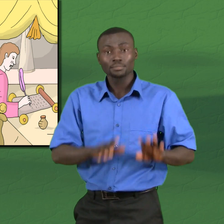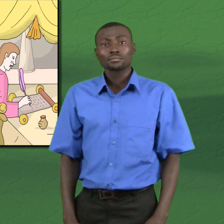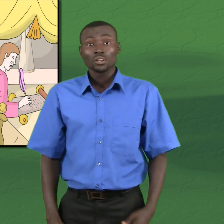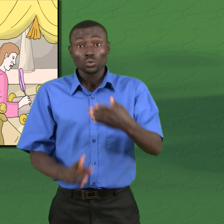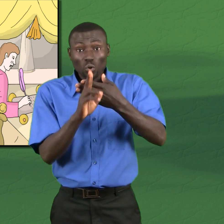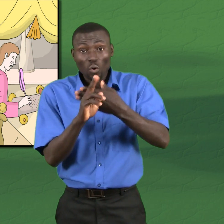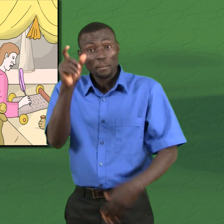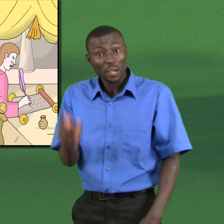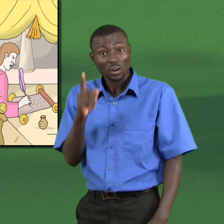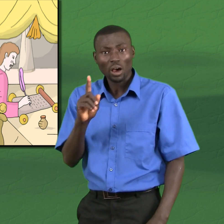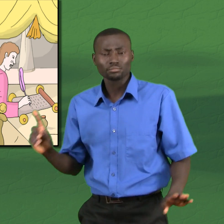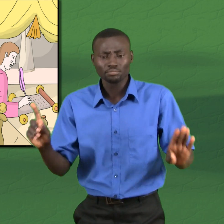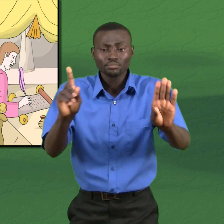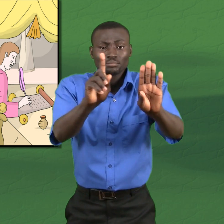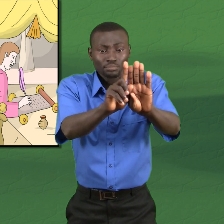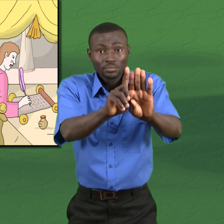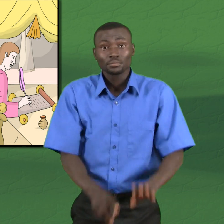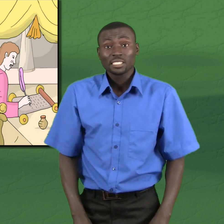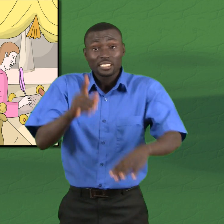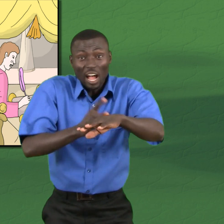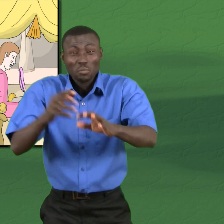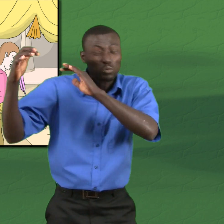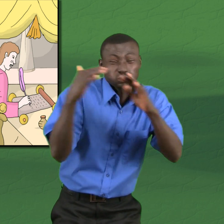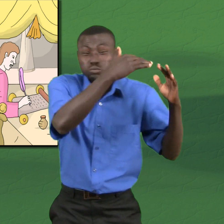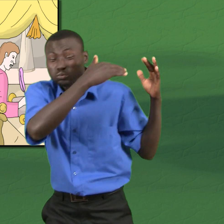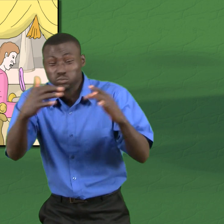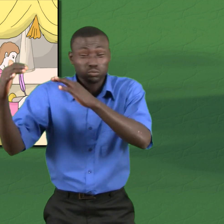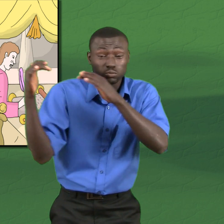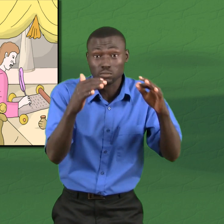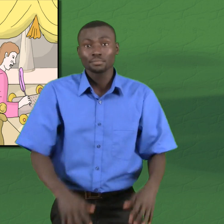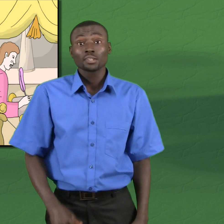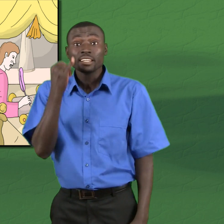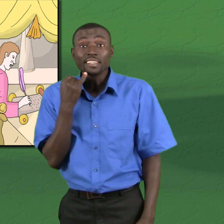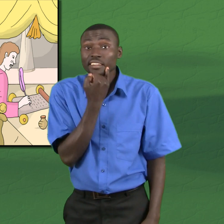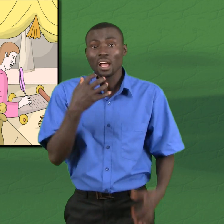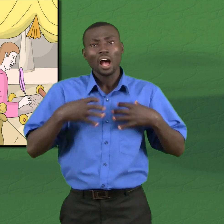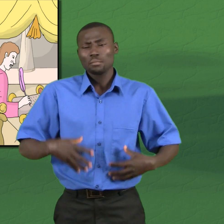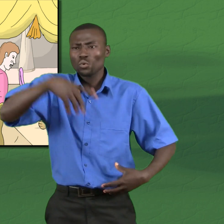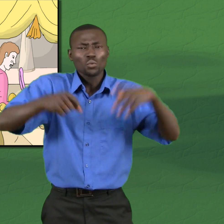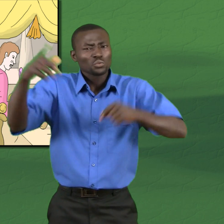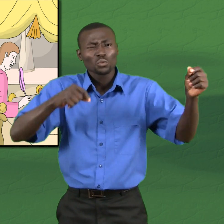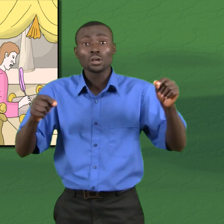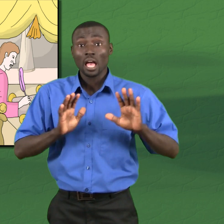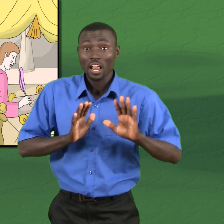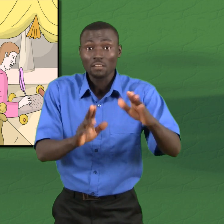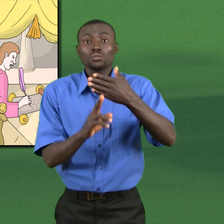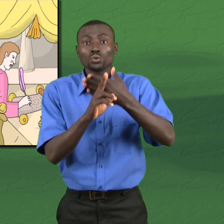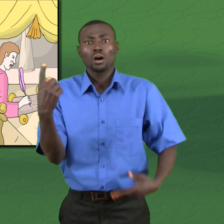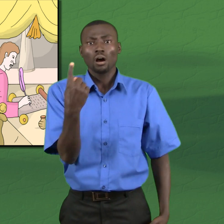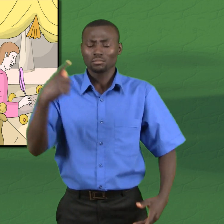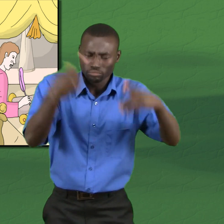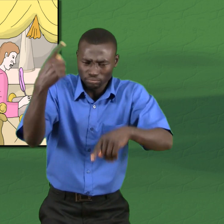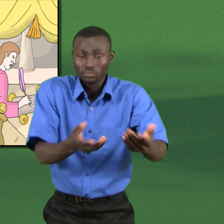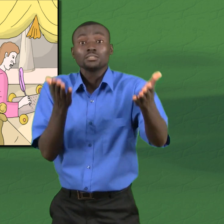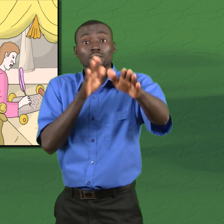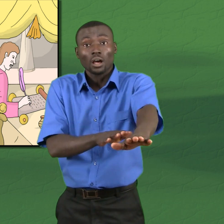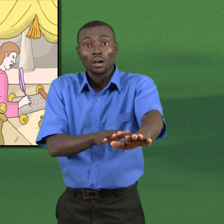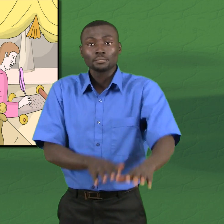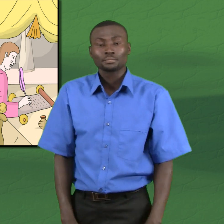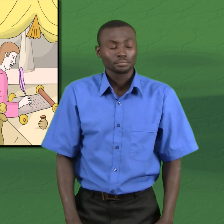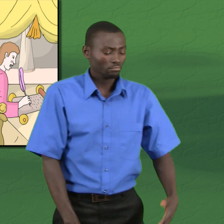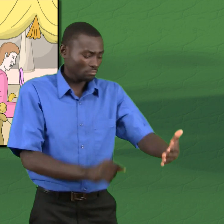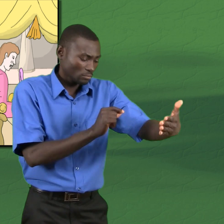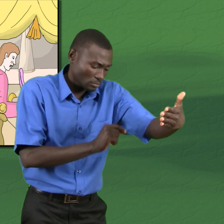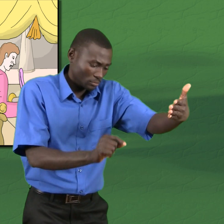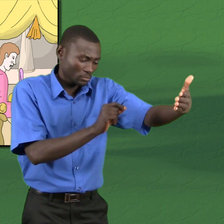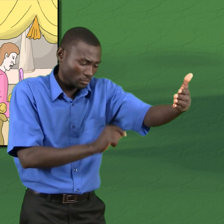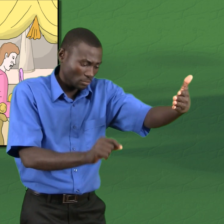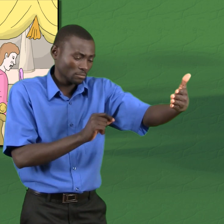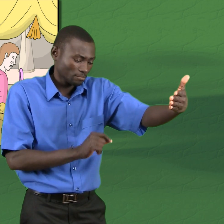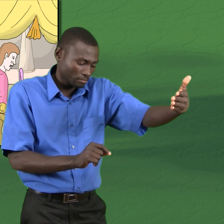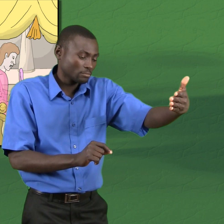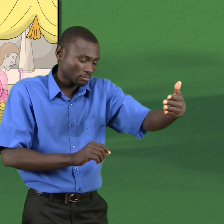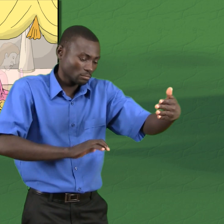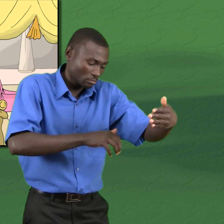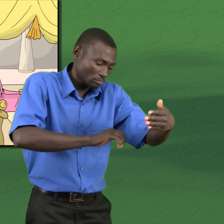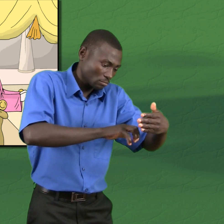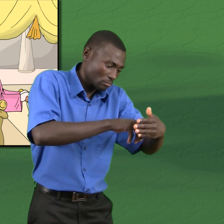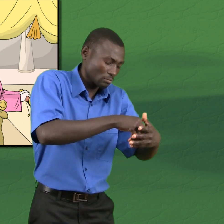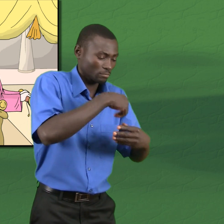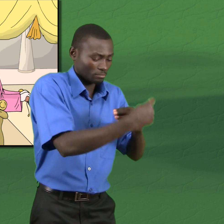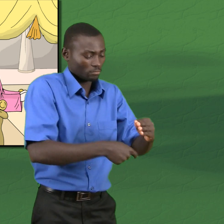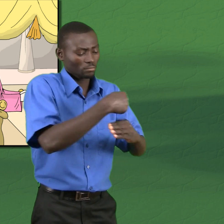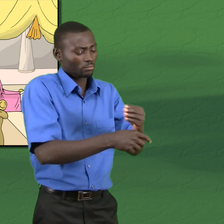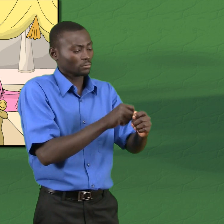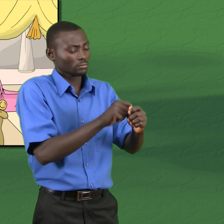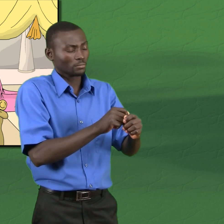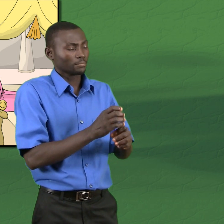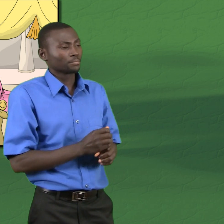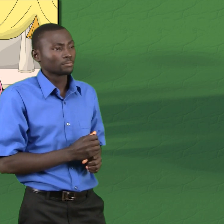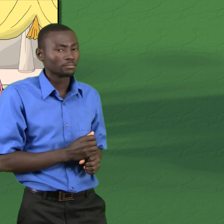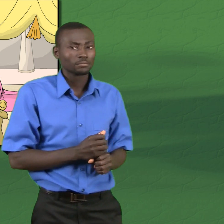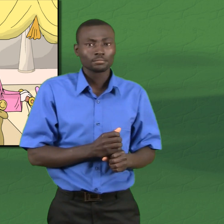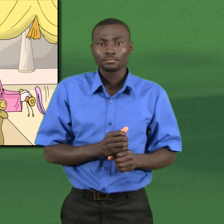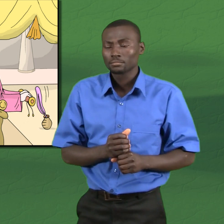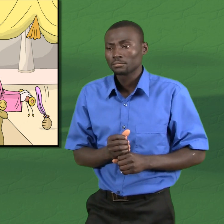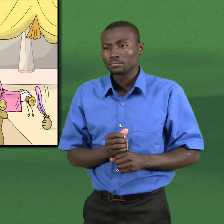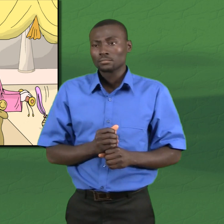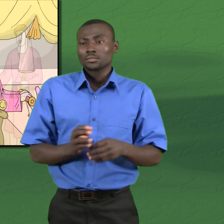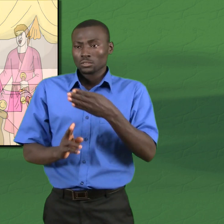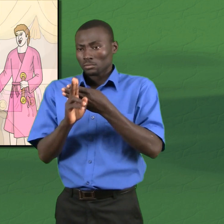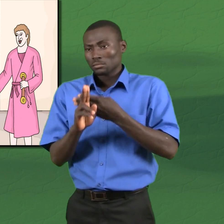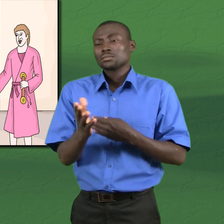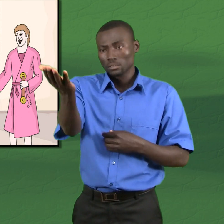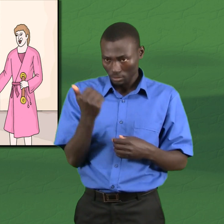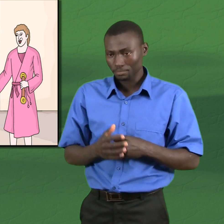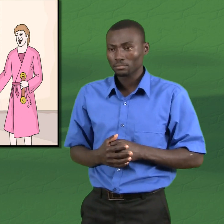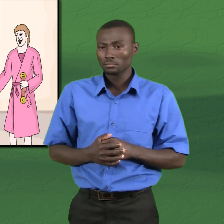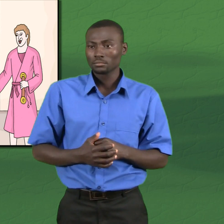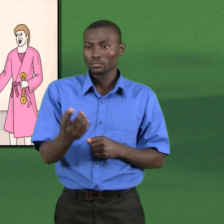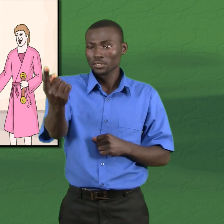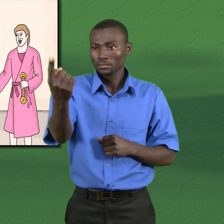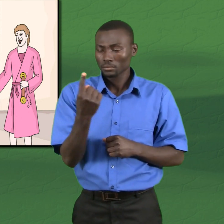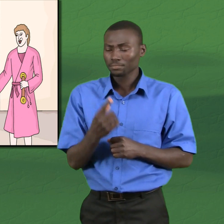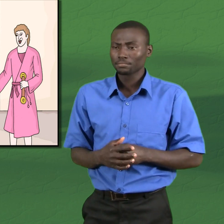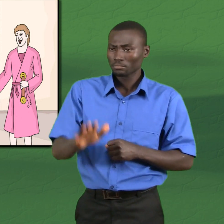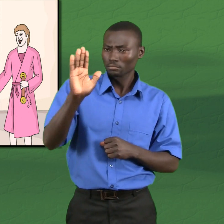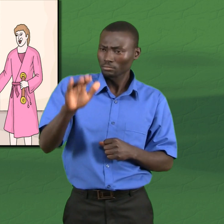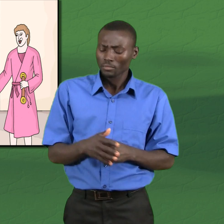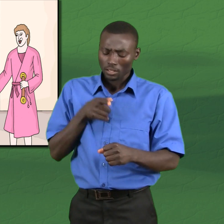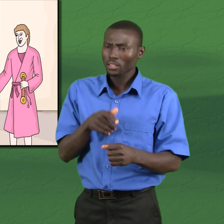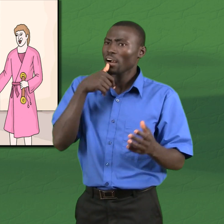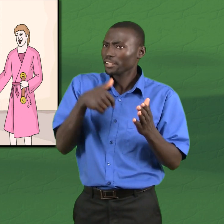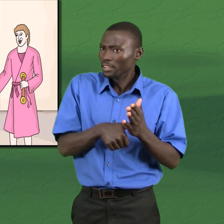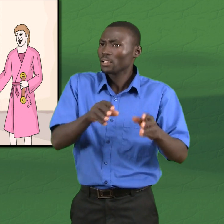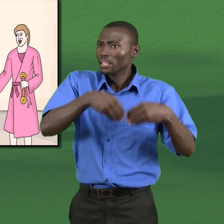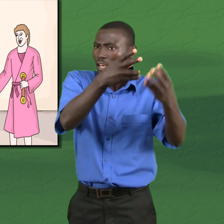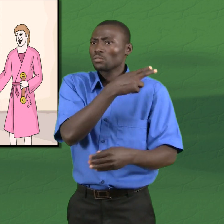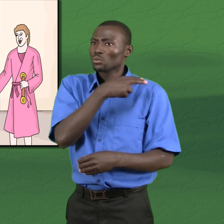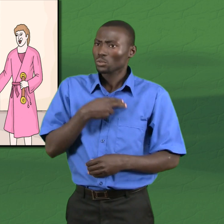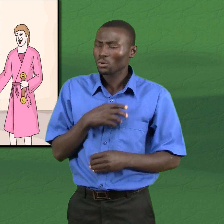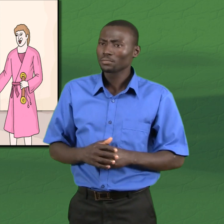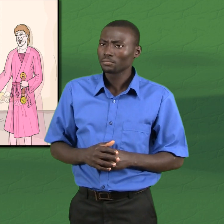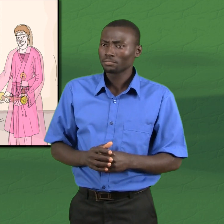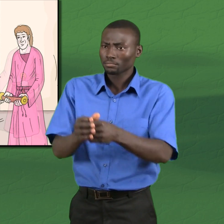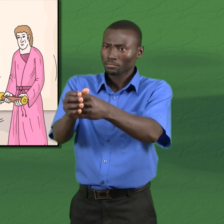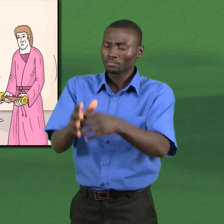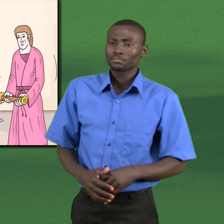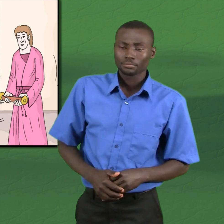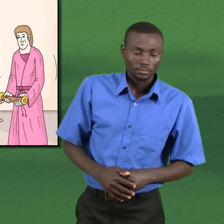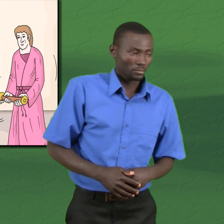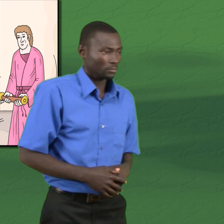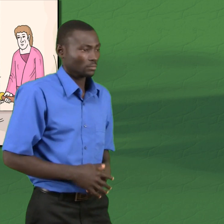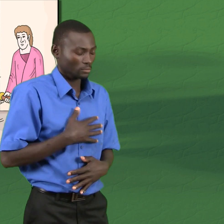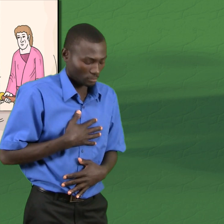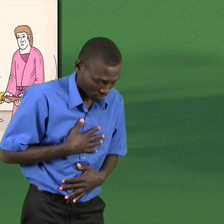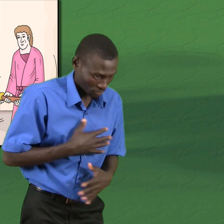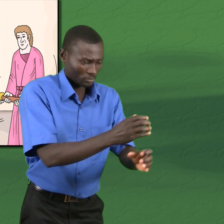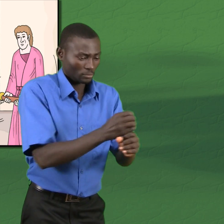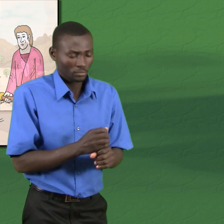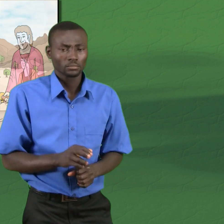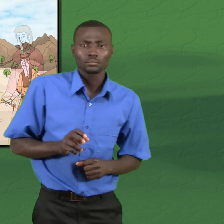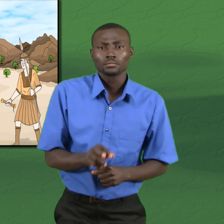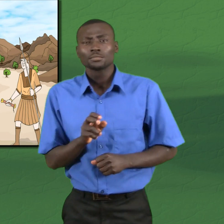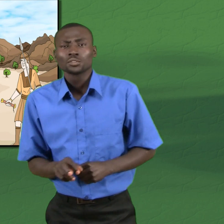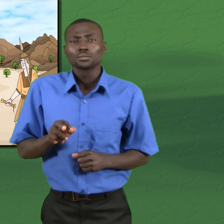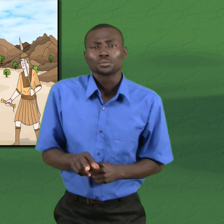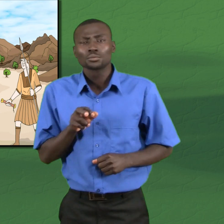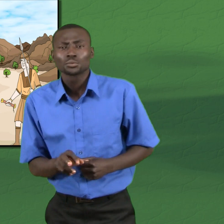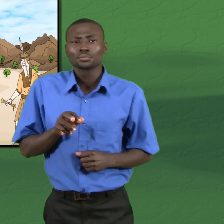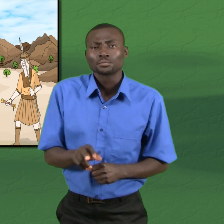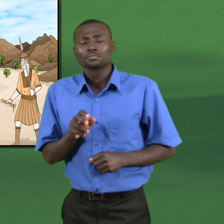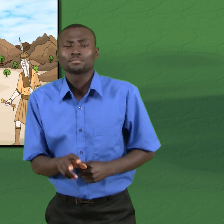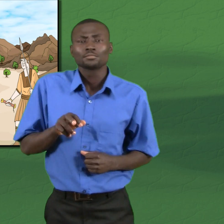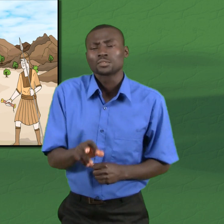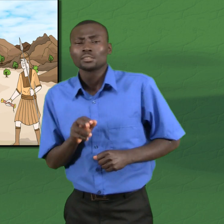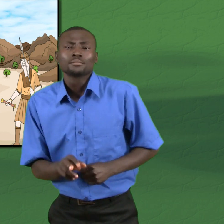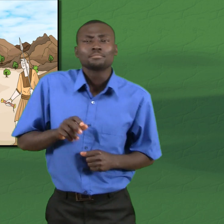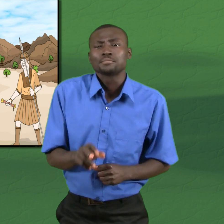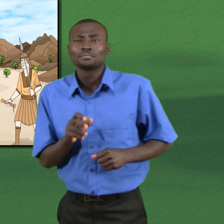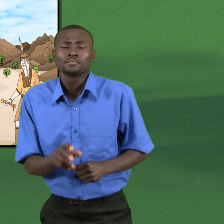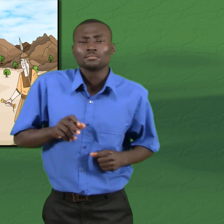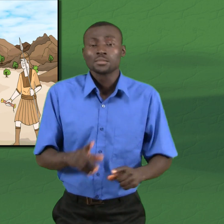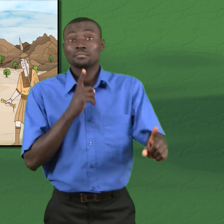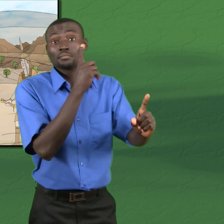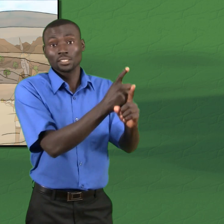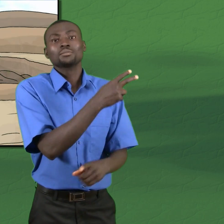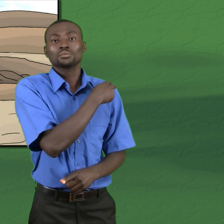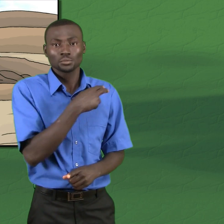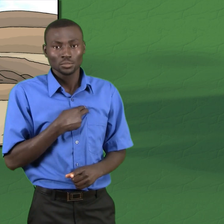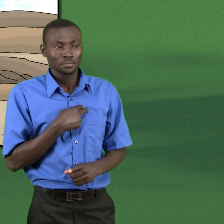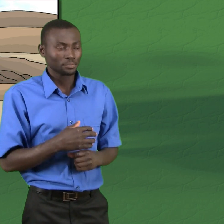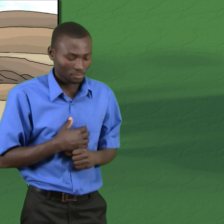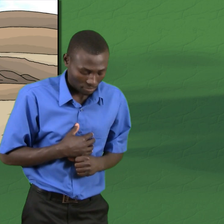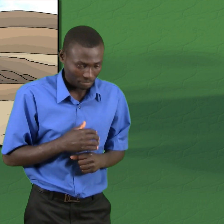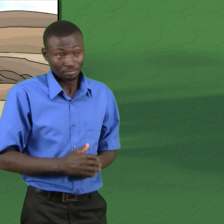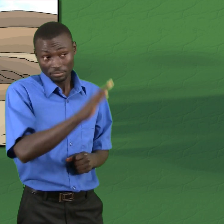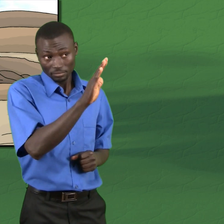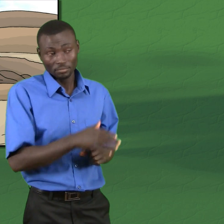In the letter he wrote: “Put Uriah at the front of the fiercest battle;